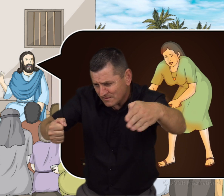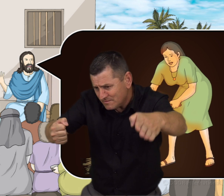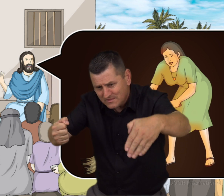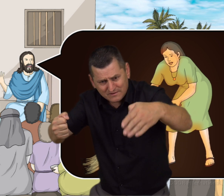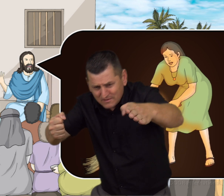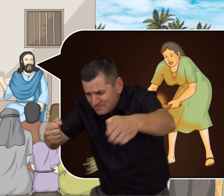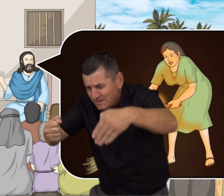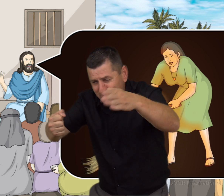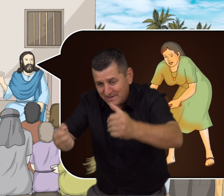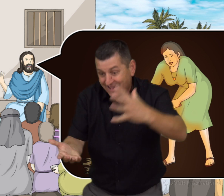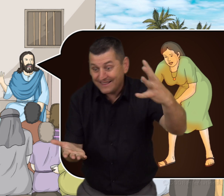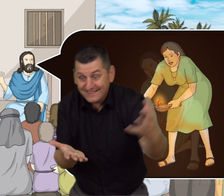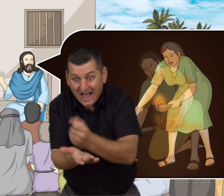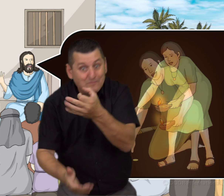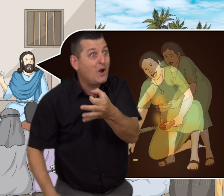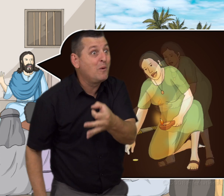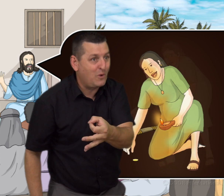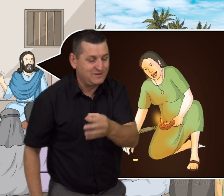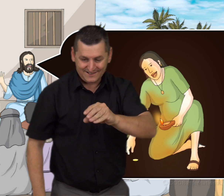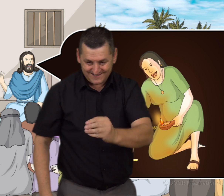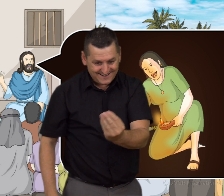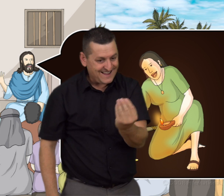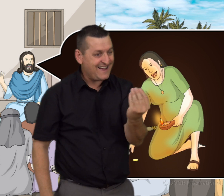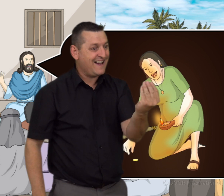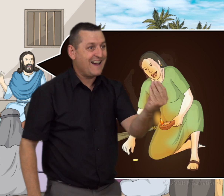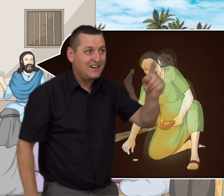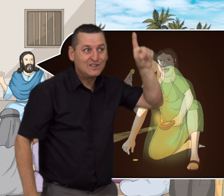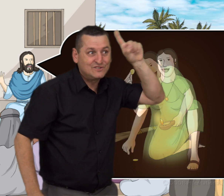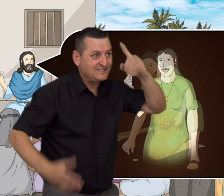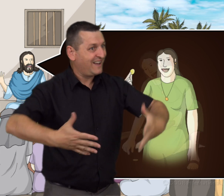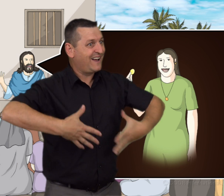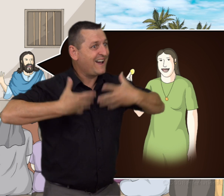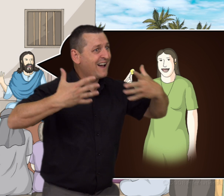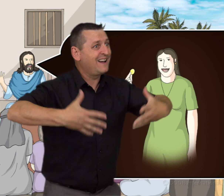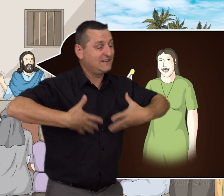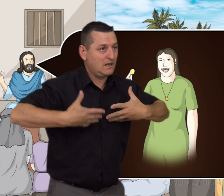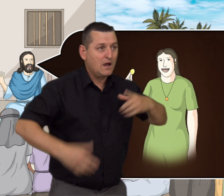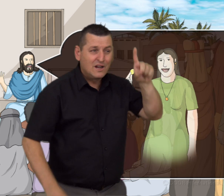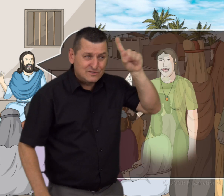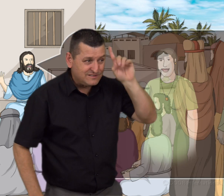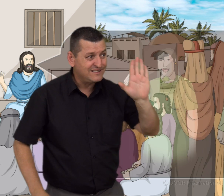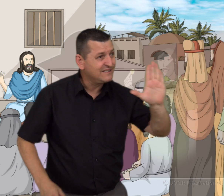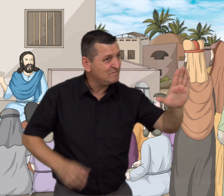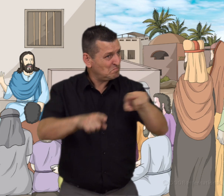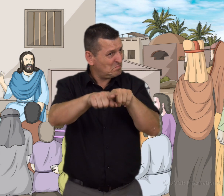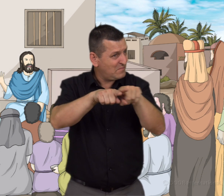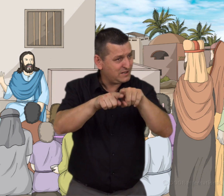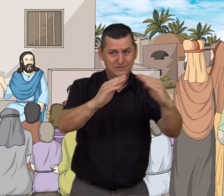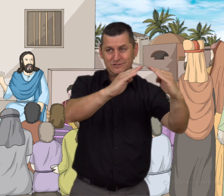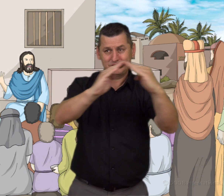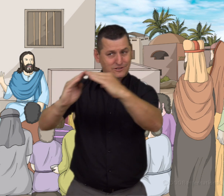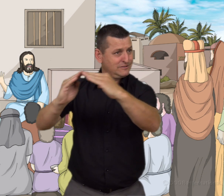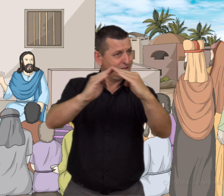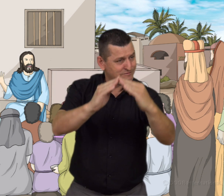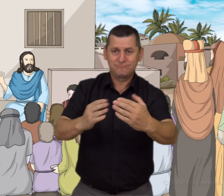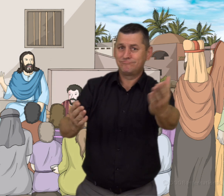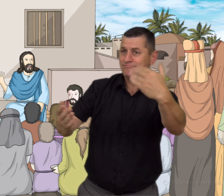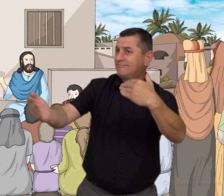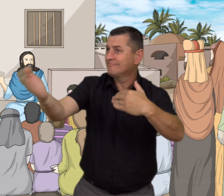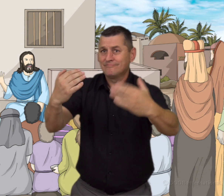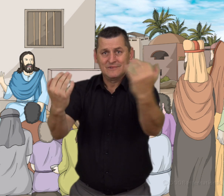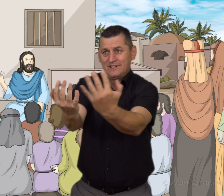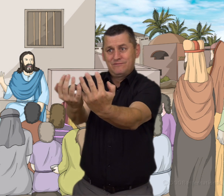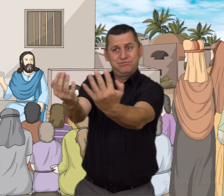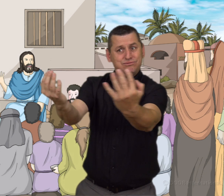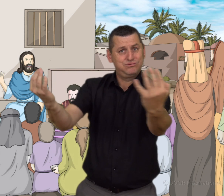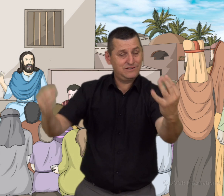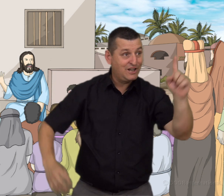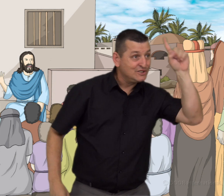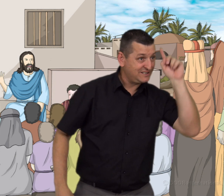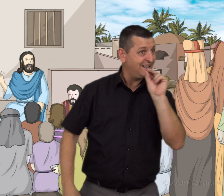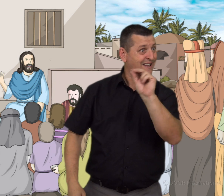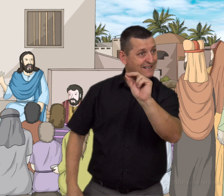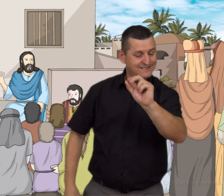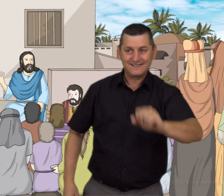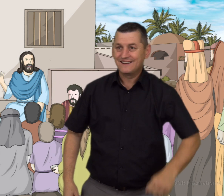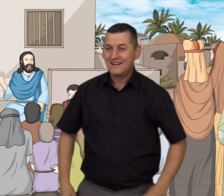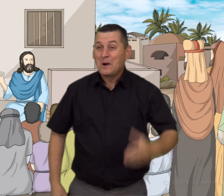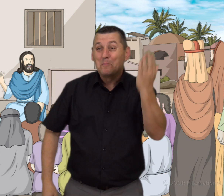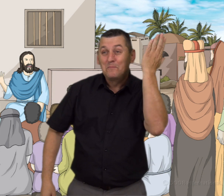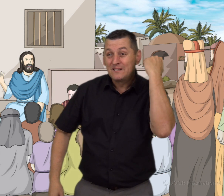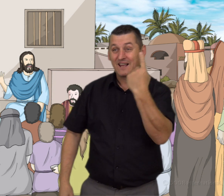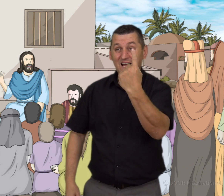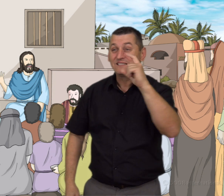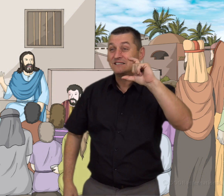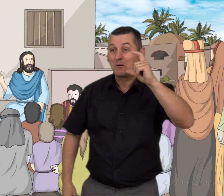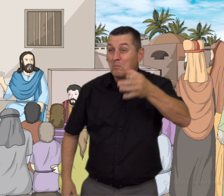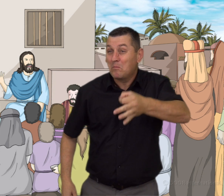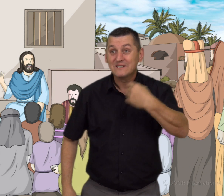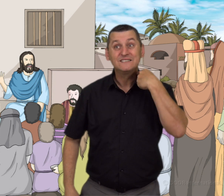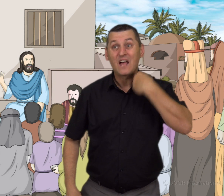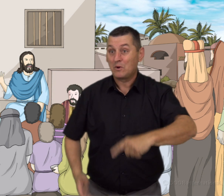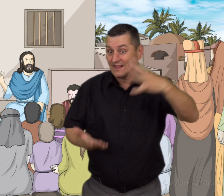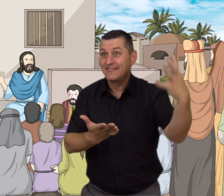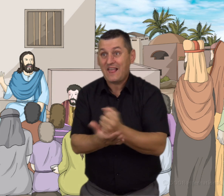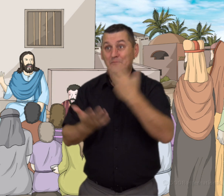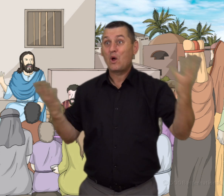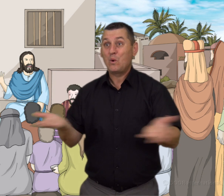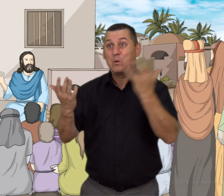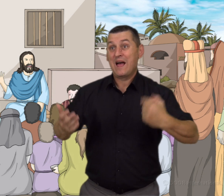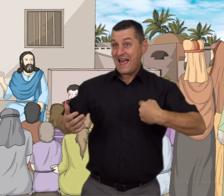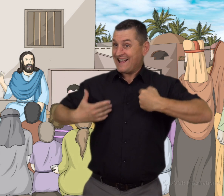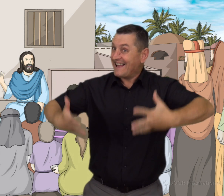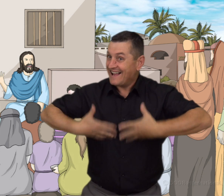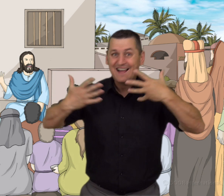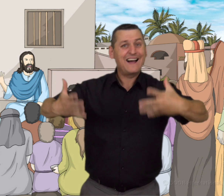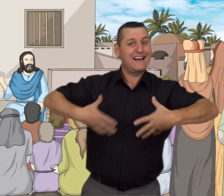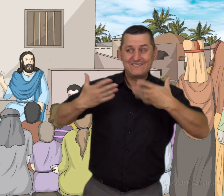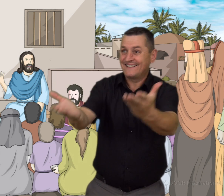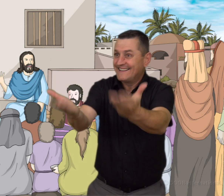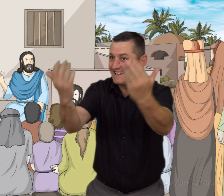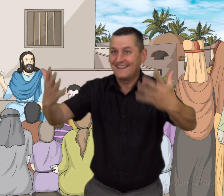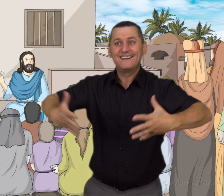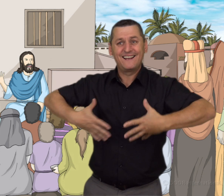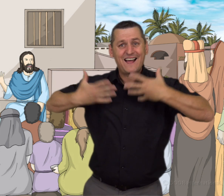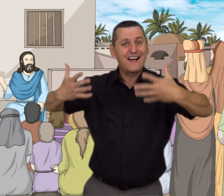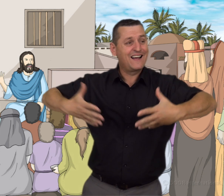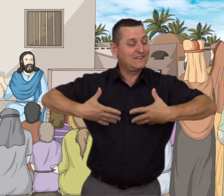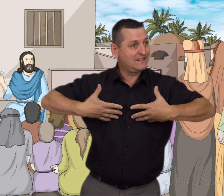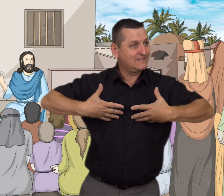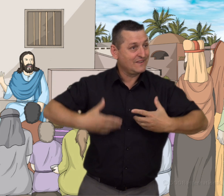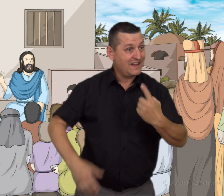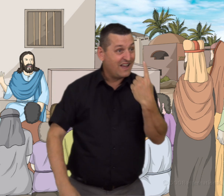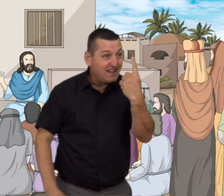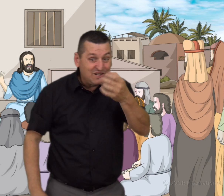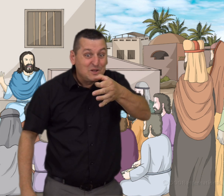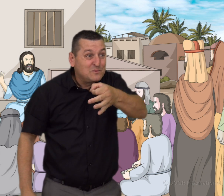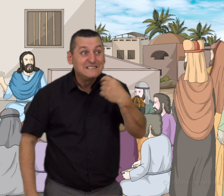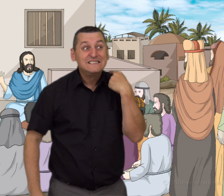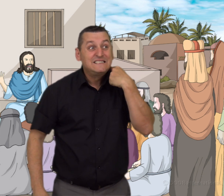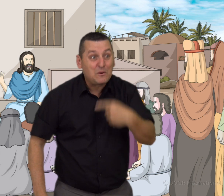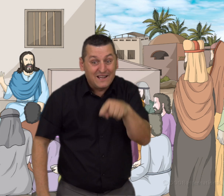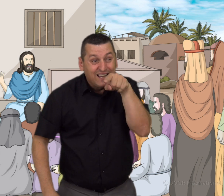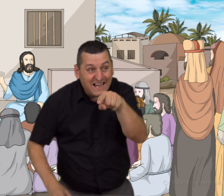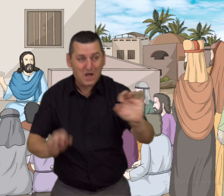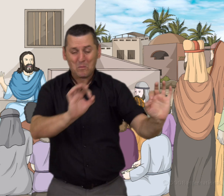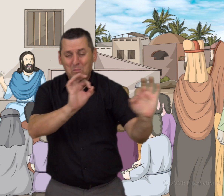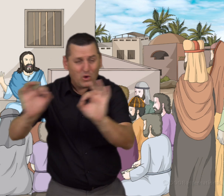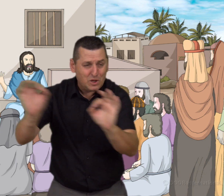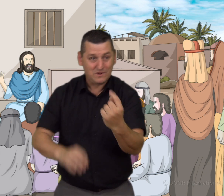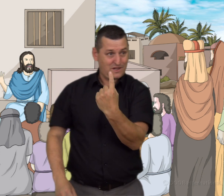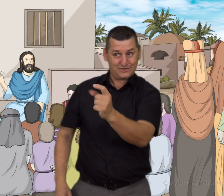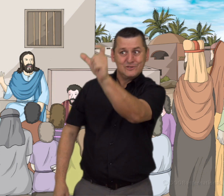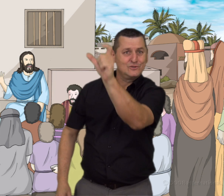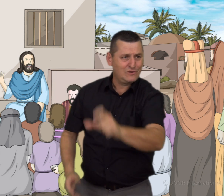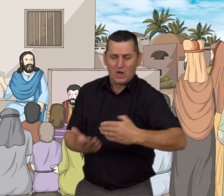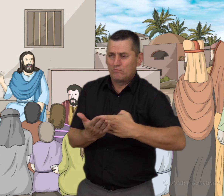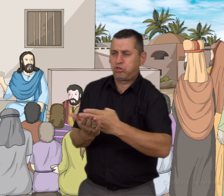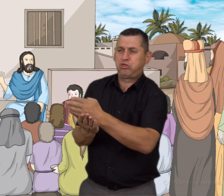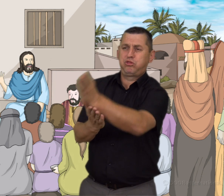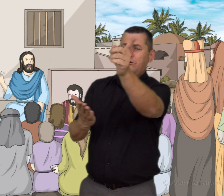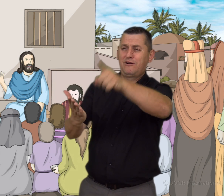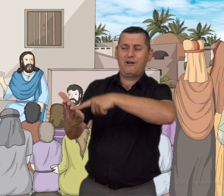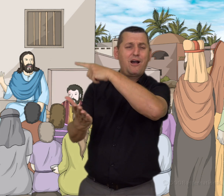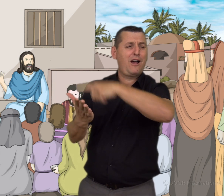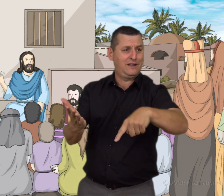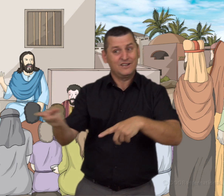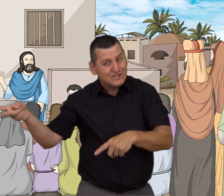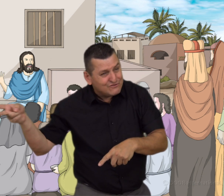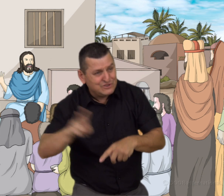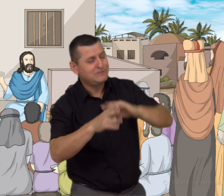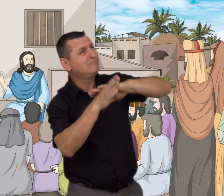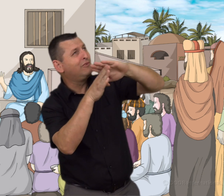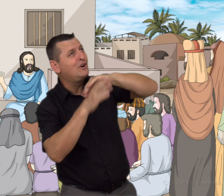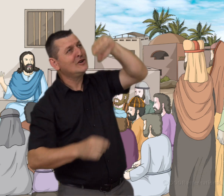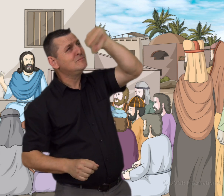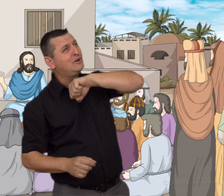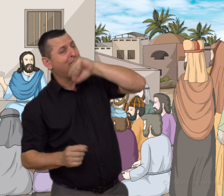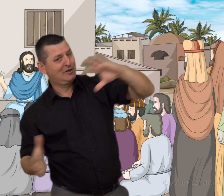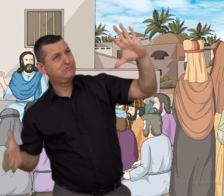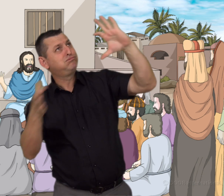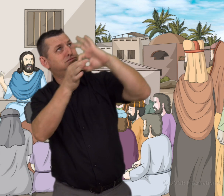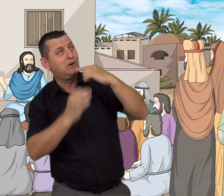And when she finds it, she calls together her friends and neighbors to say, ‘Rejoice with me, for I have found my lost coin.’